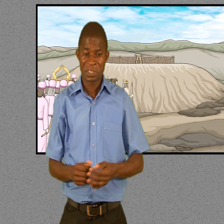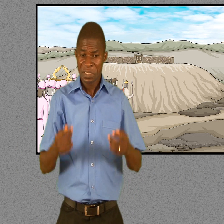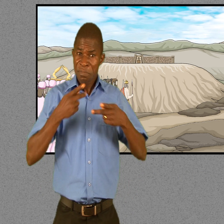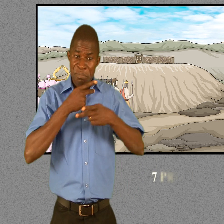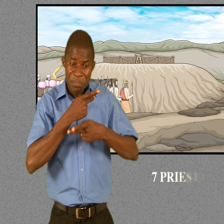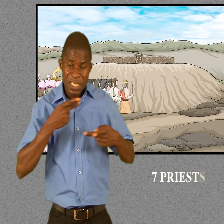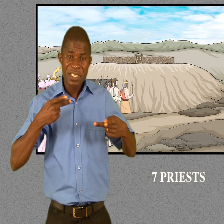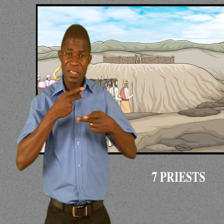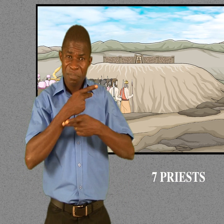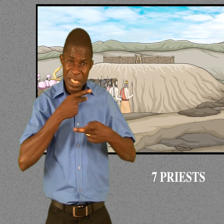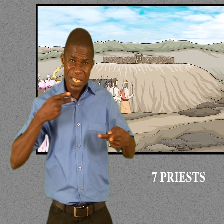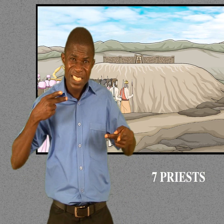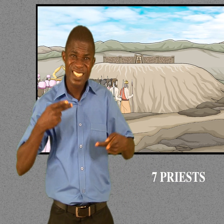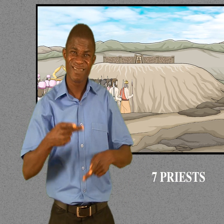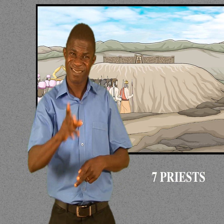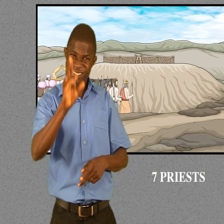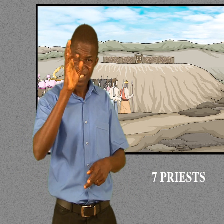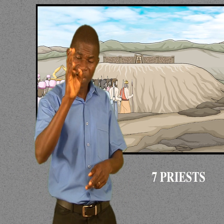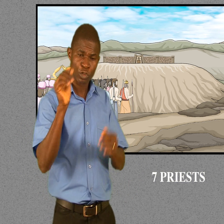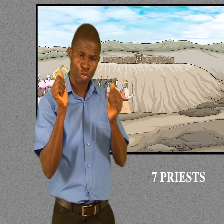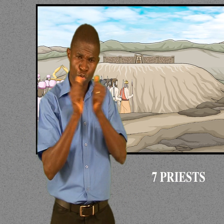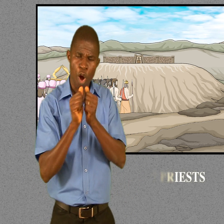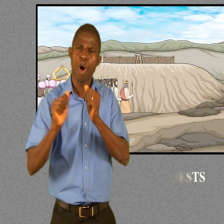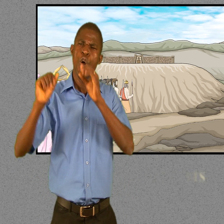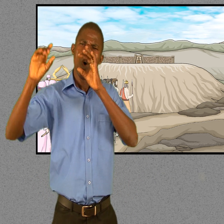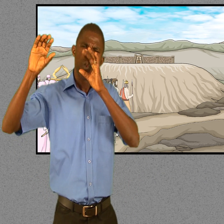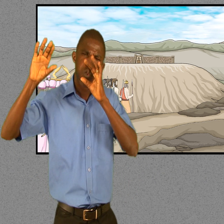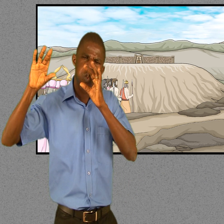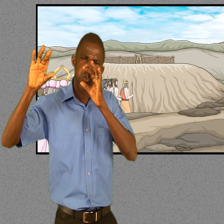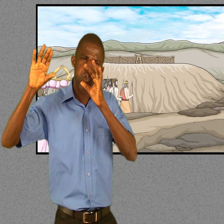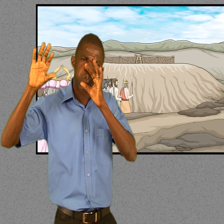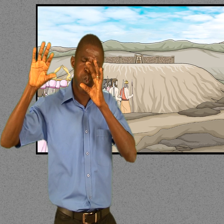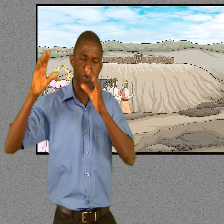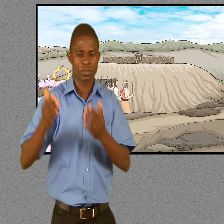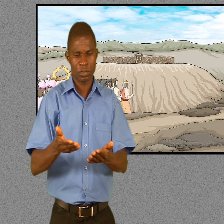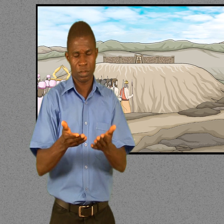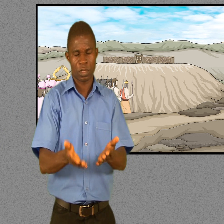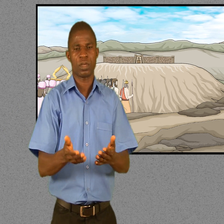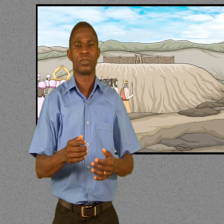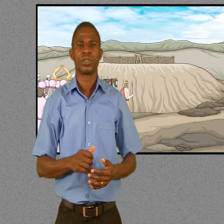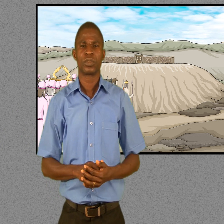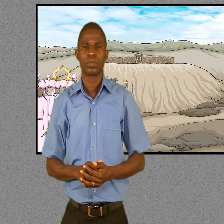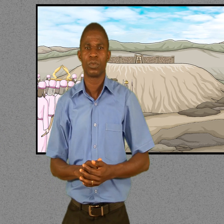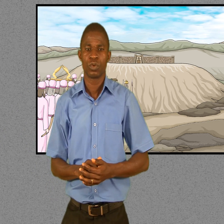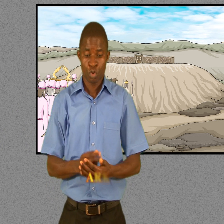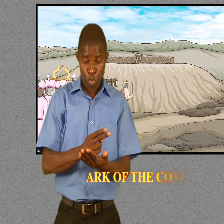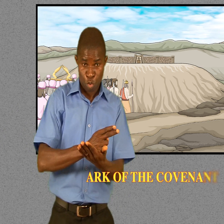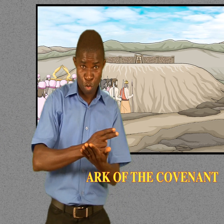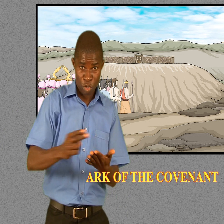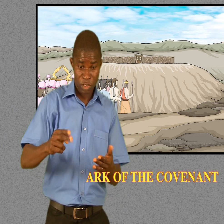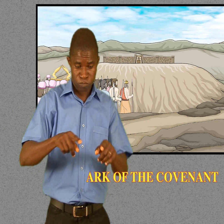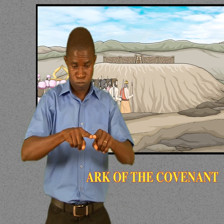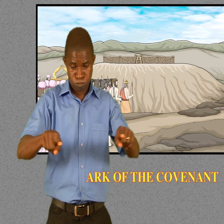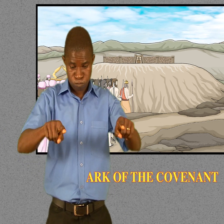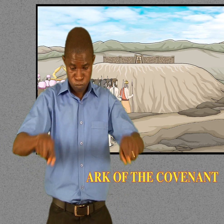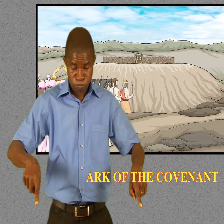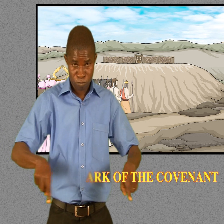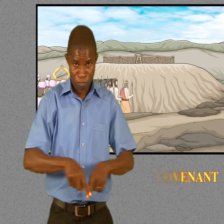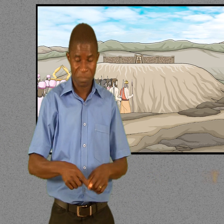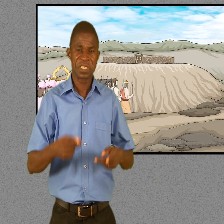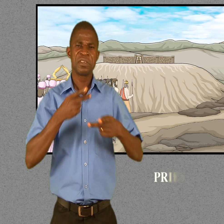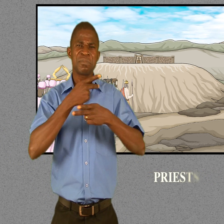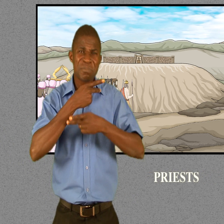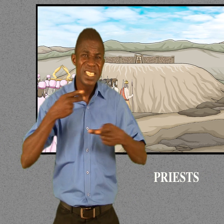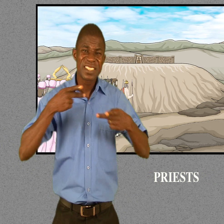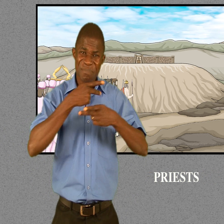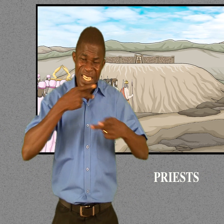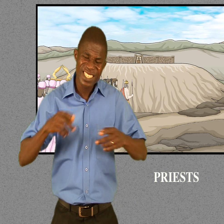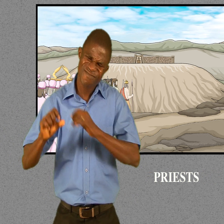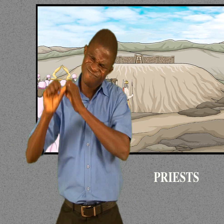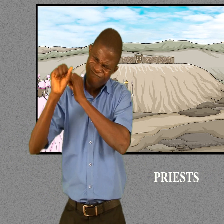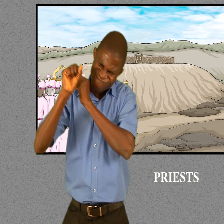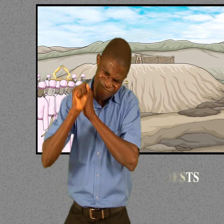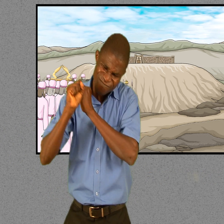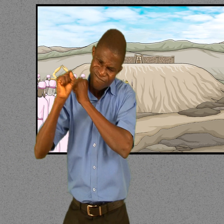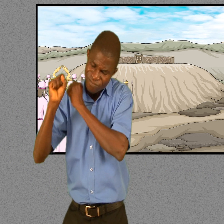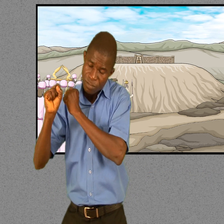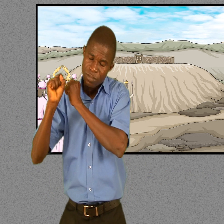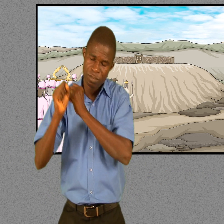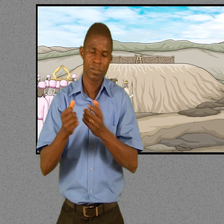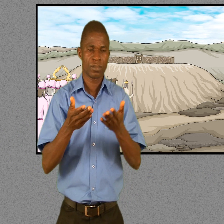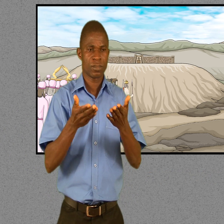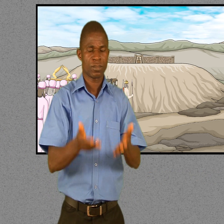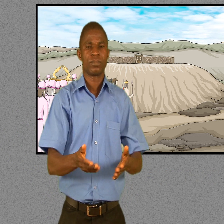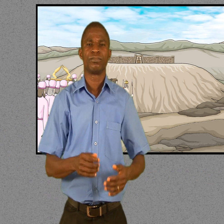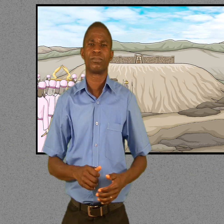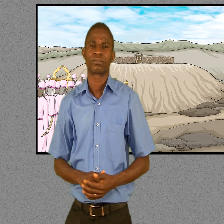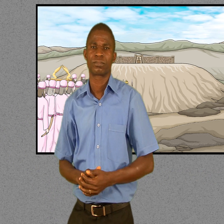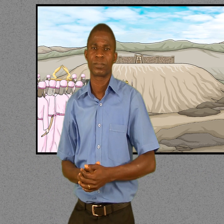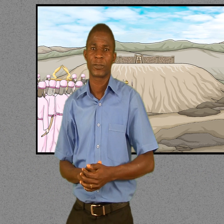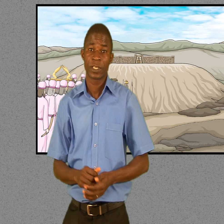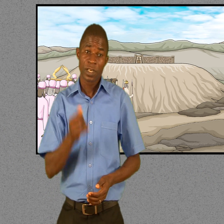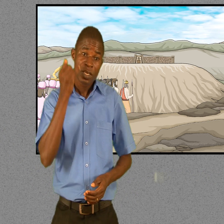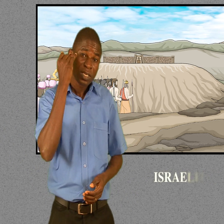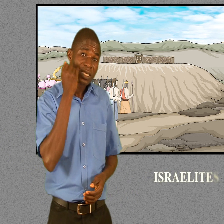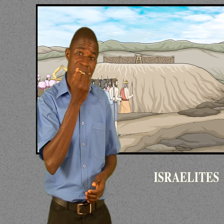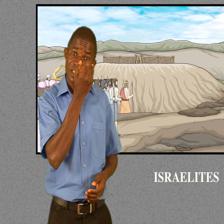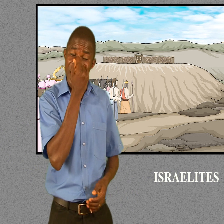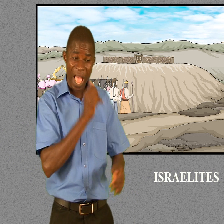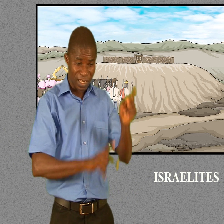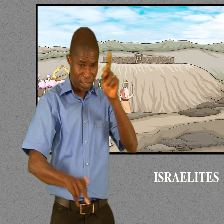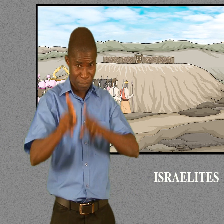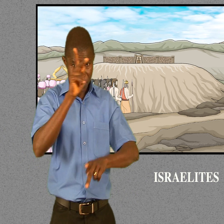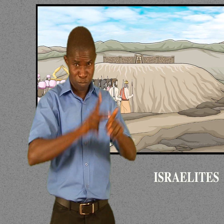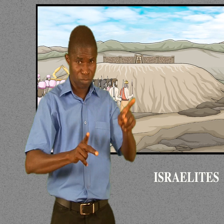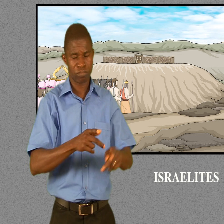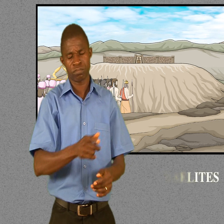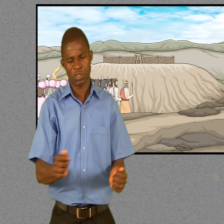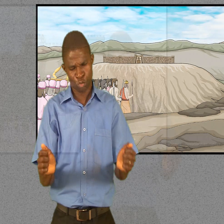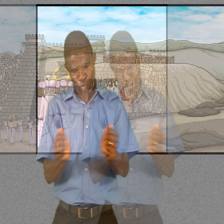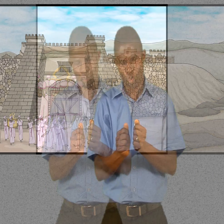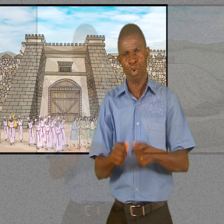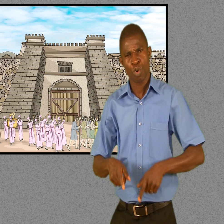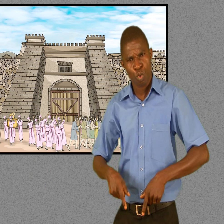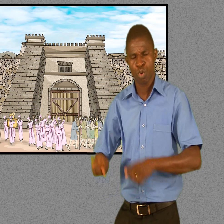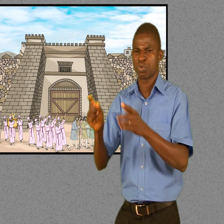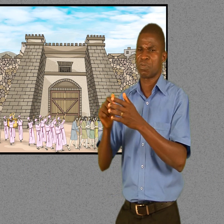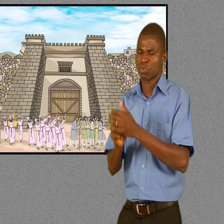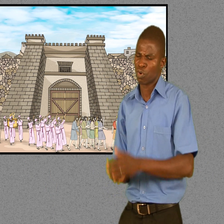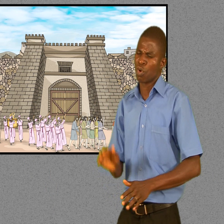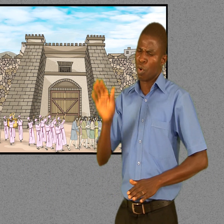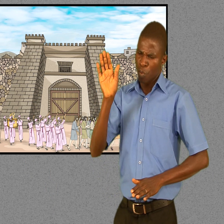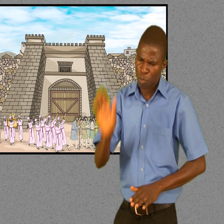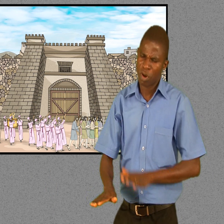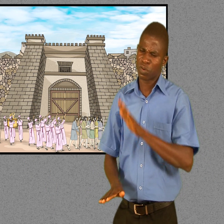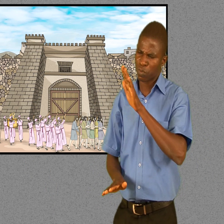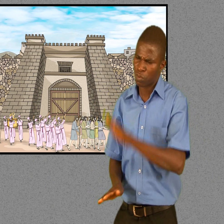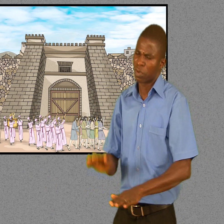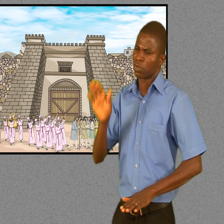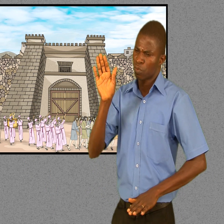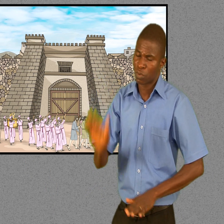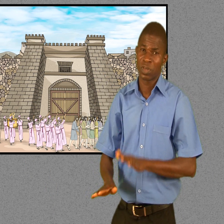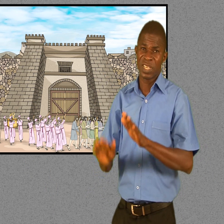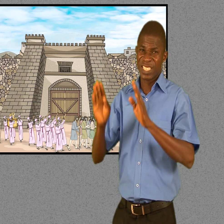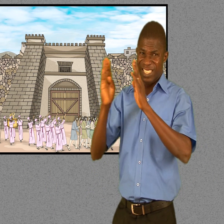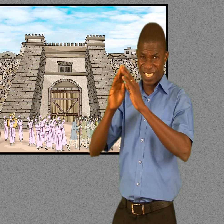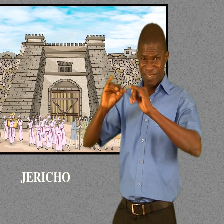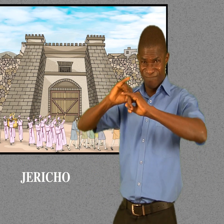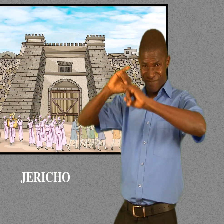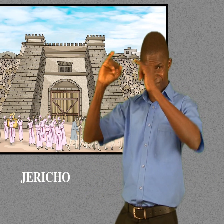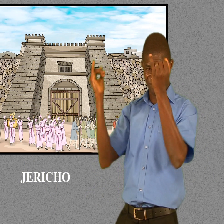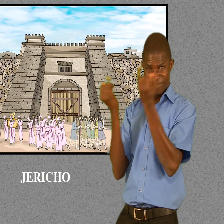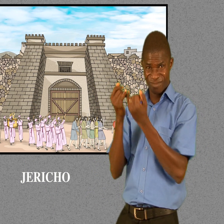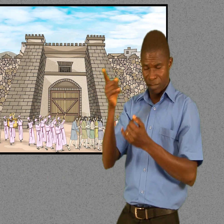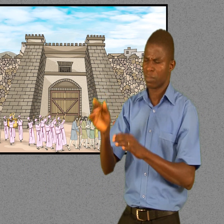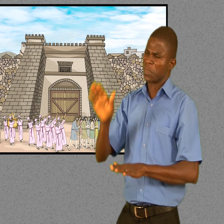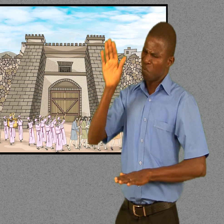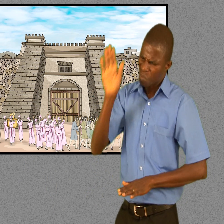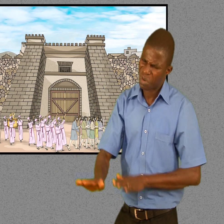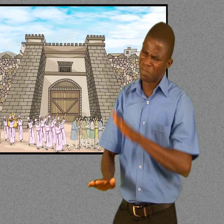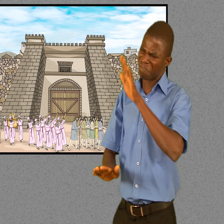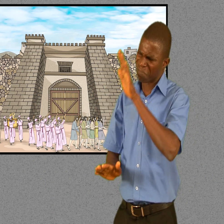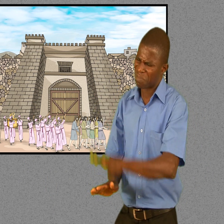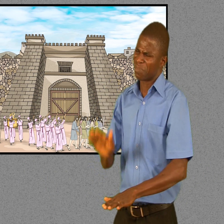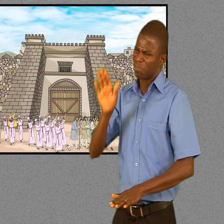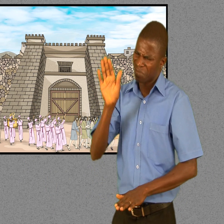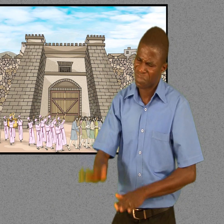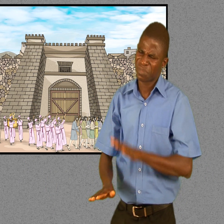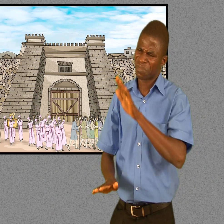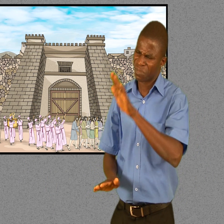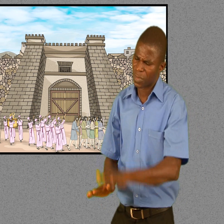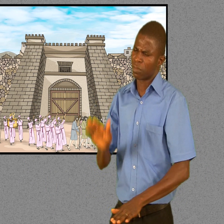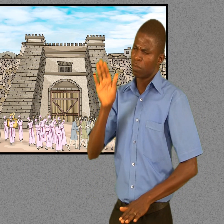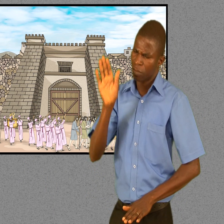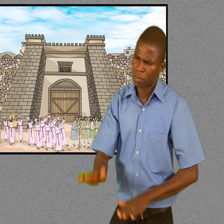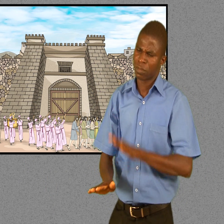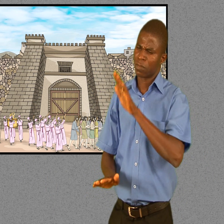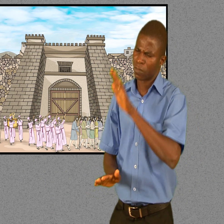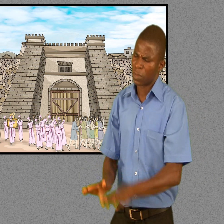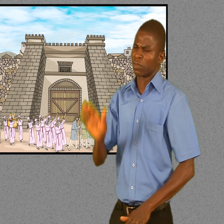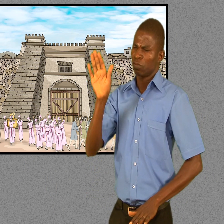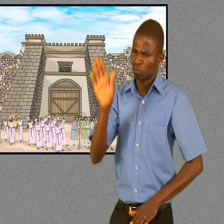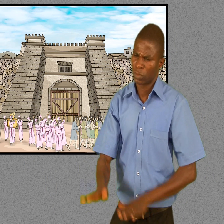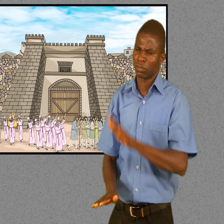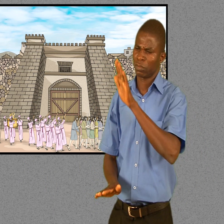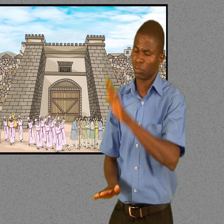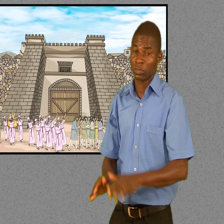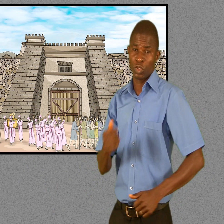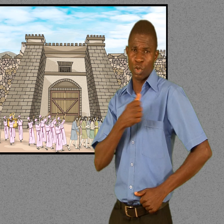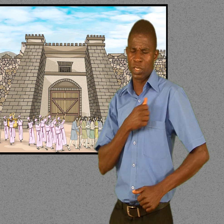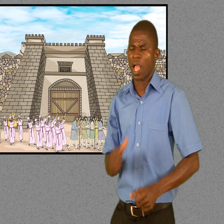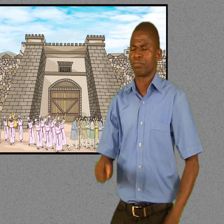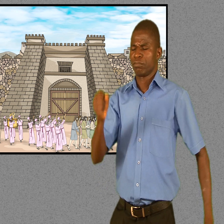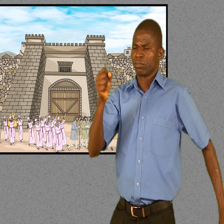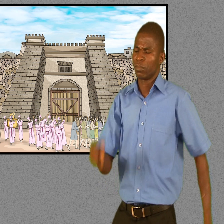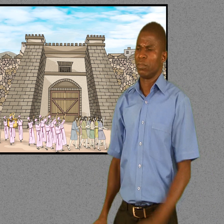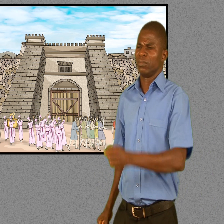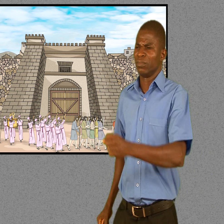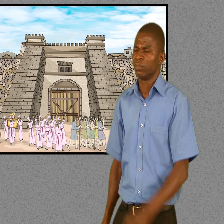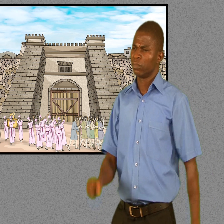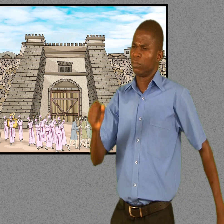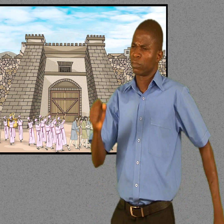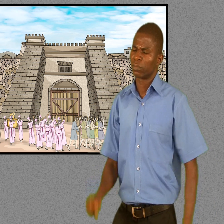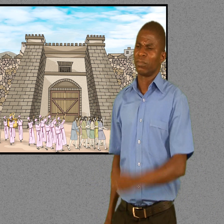While the horns continued to sound, the armed troops marched ahead of the priests who blew the horns, and the rear guard followed the ark.